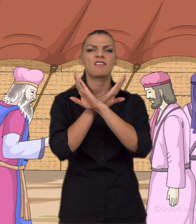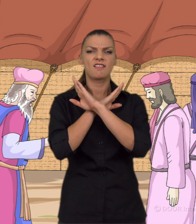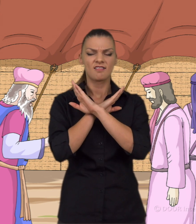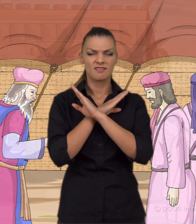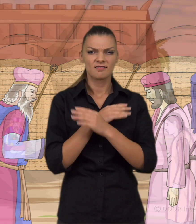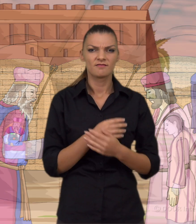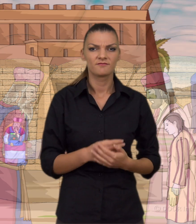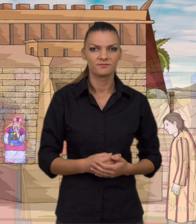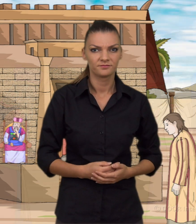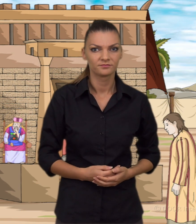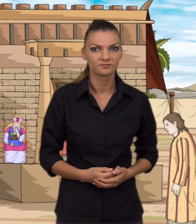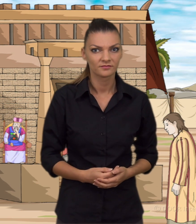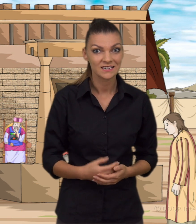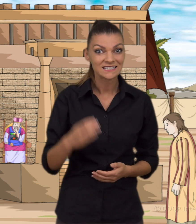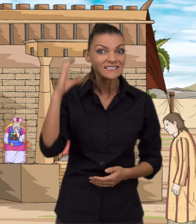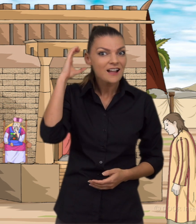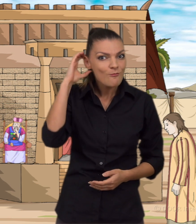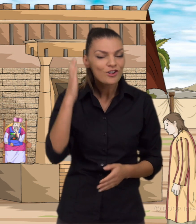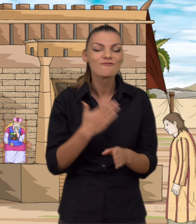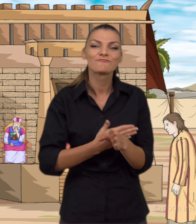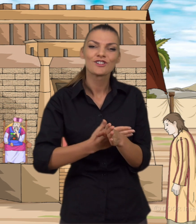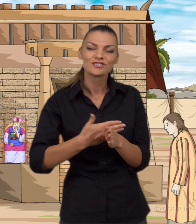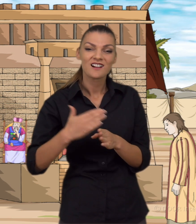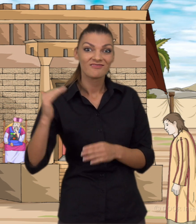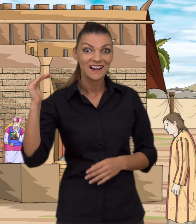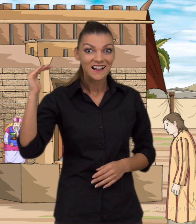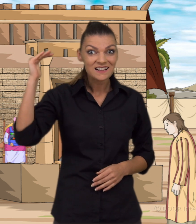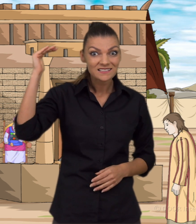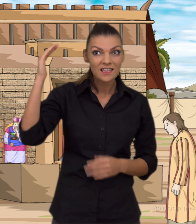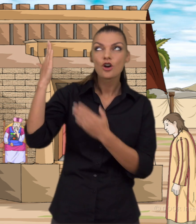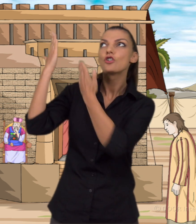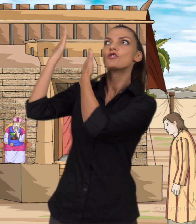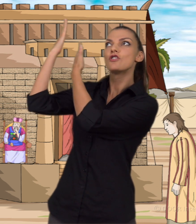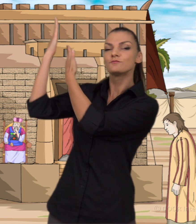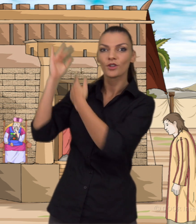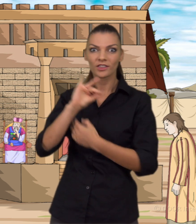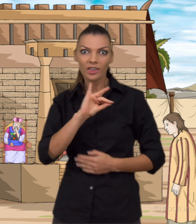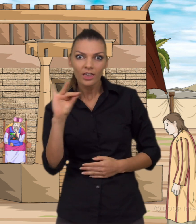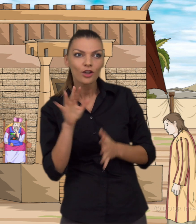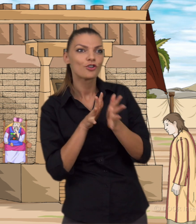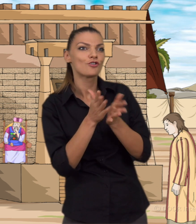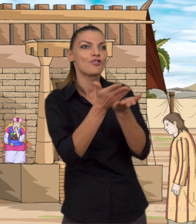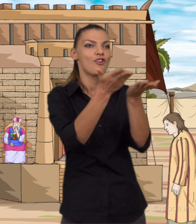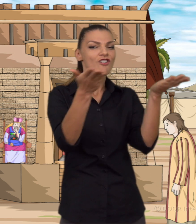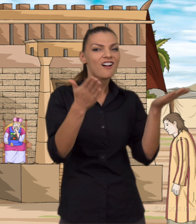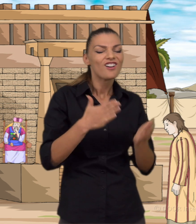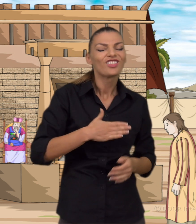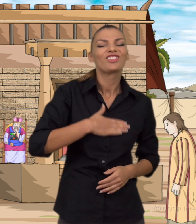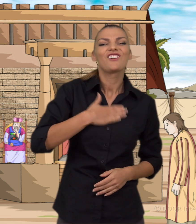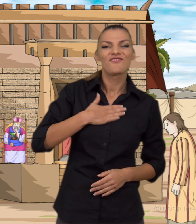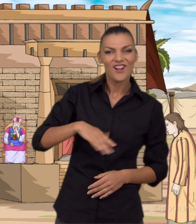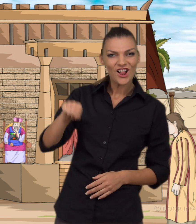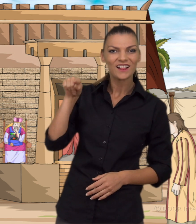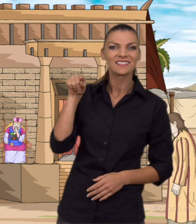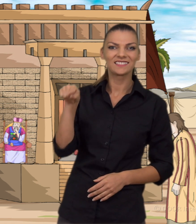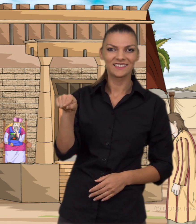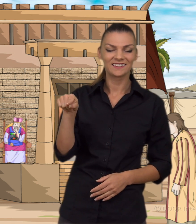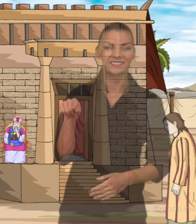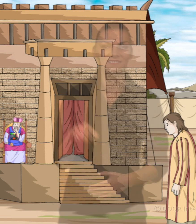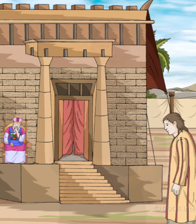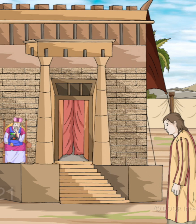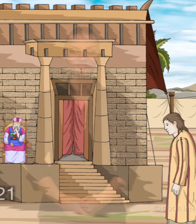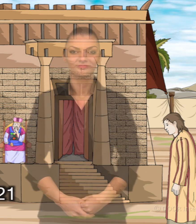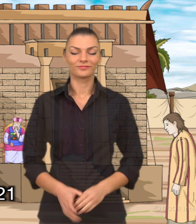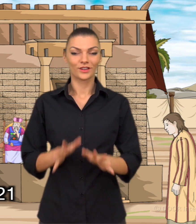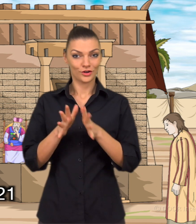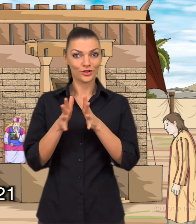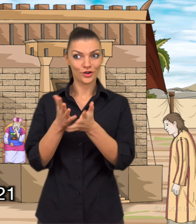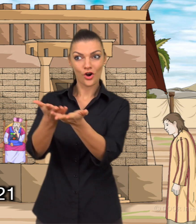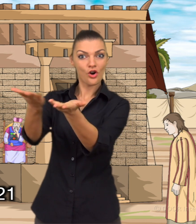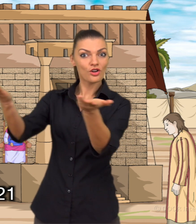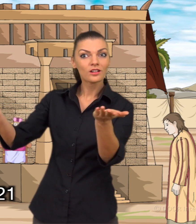And the boy Samuel continued to grow in stature and in favor with the LORD and with man.